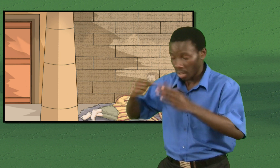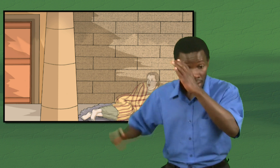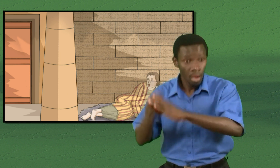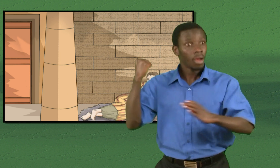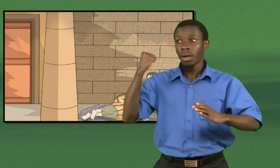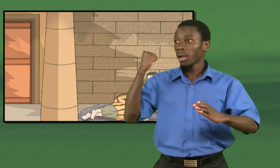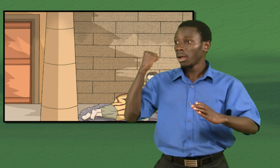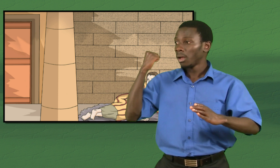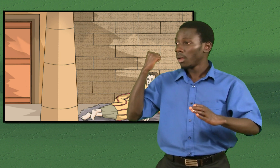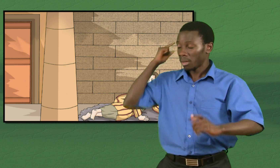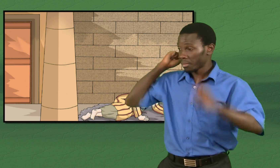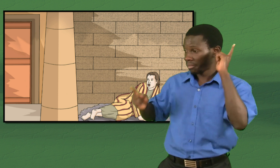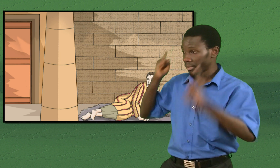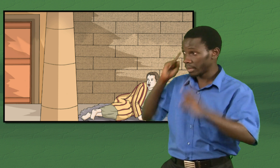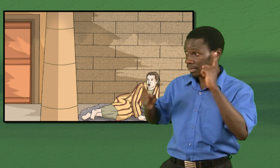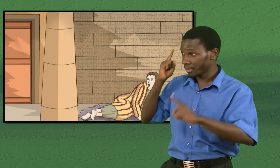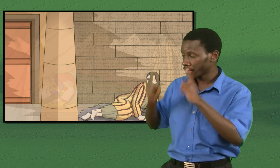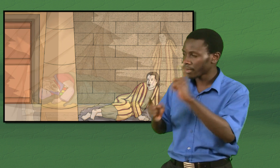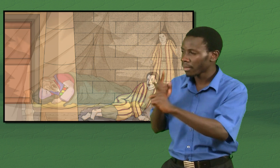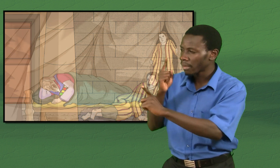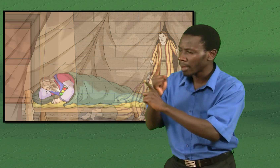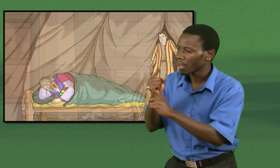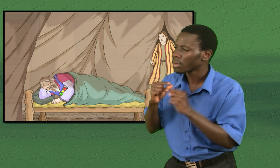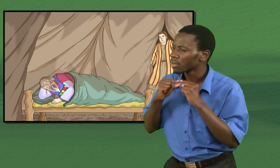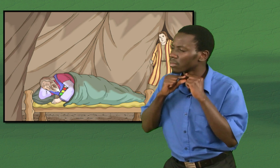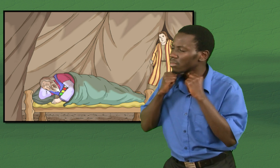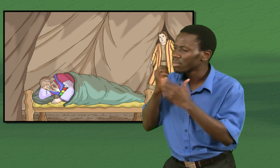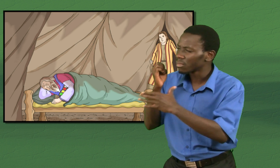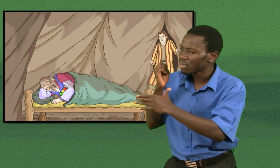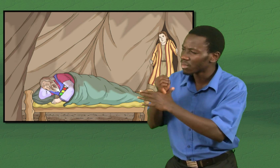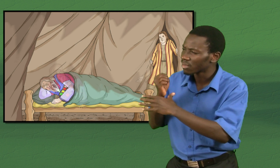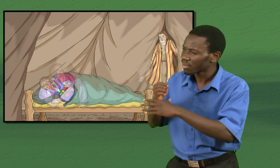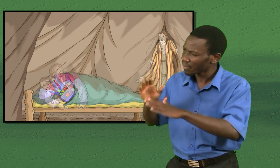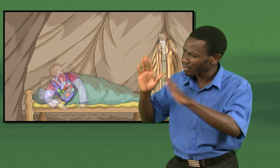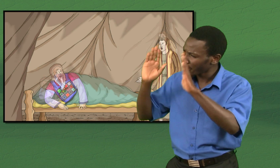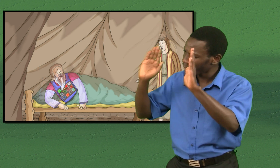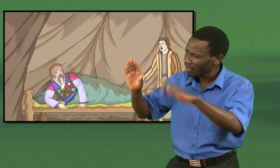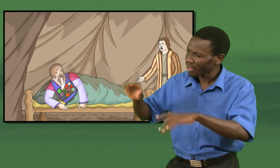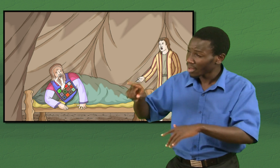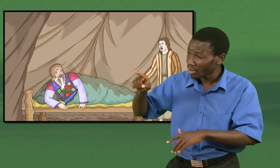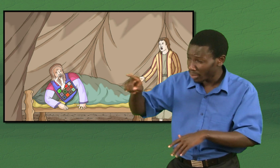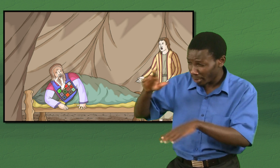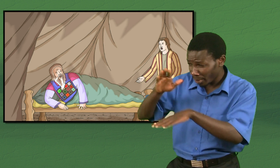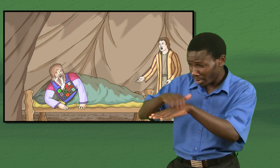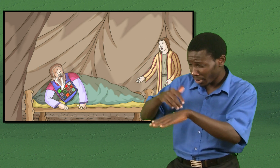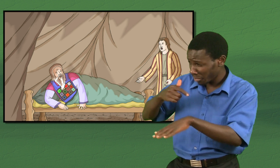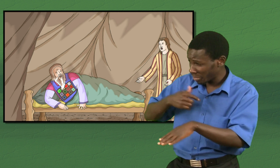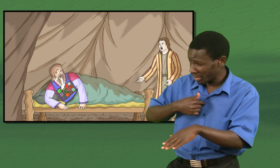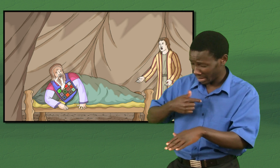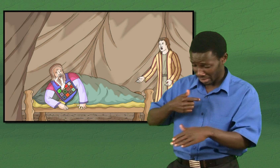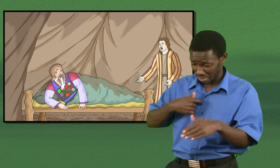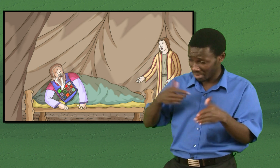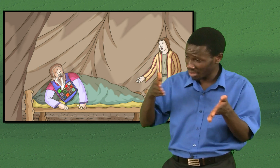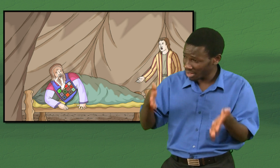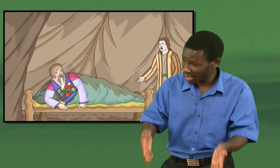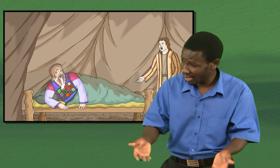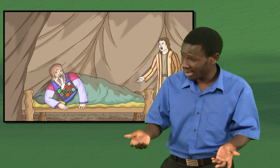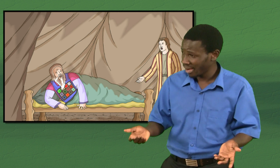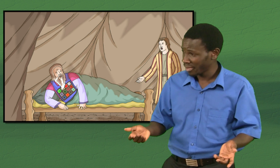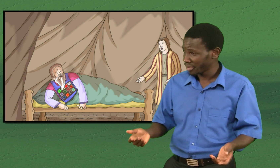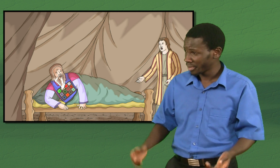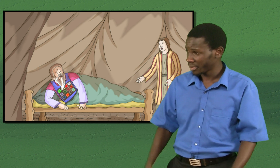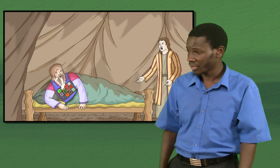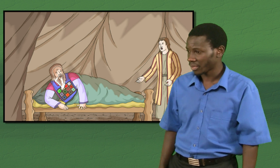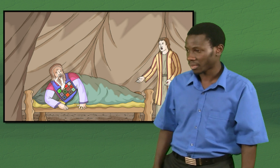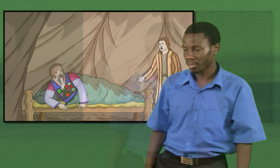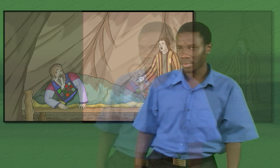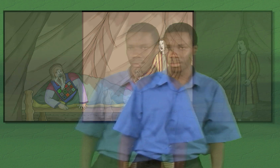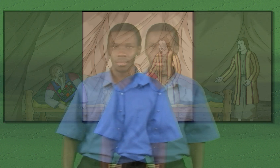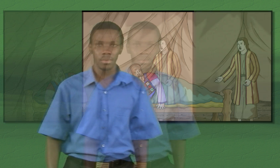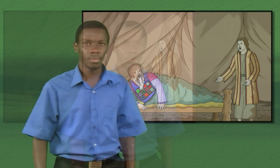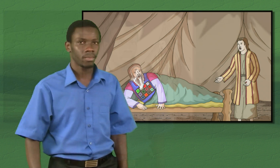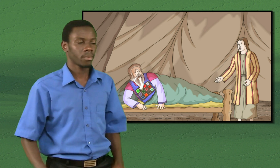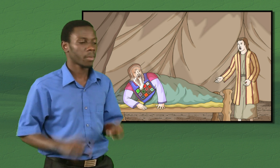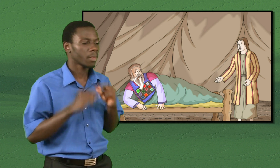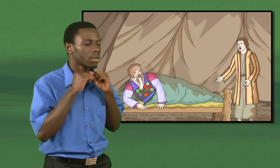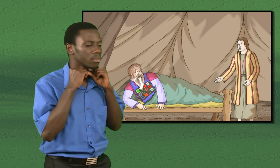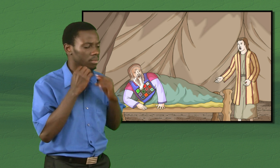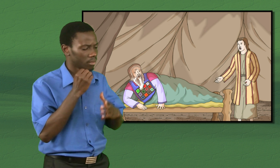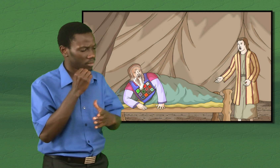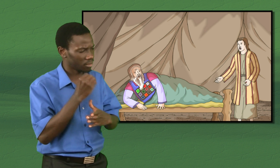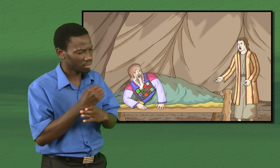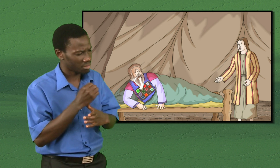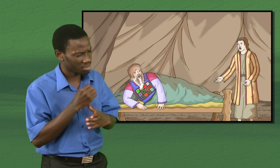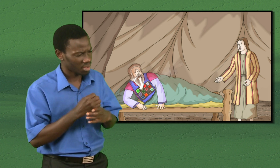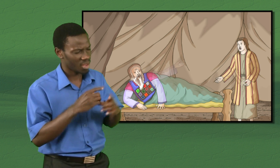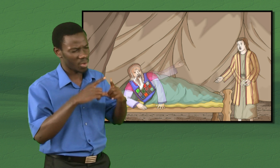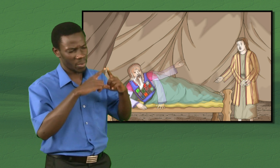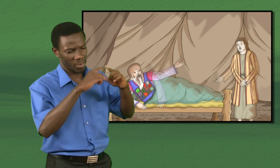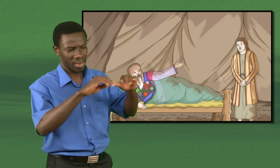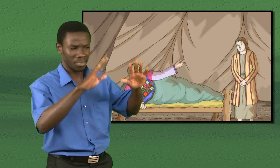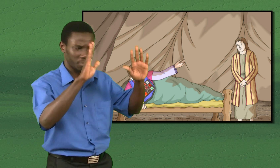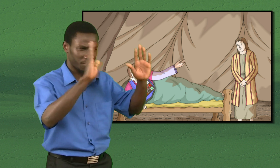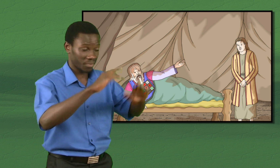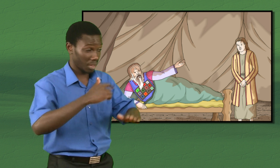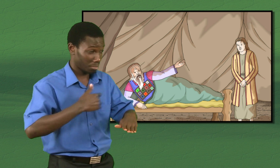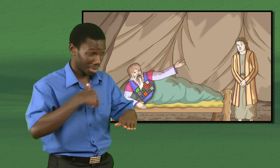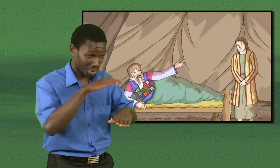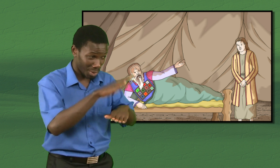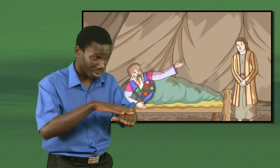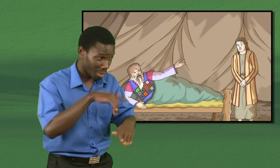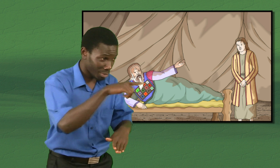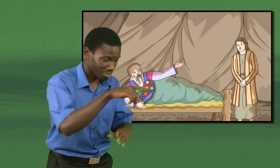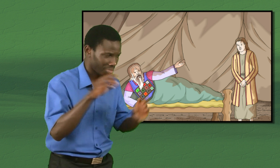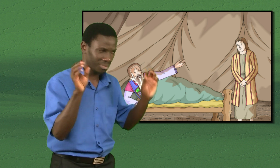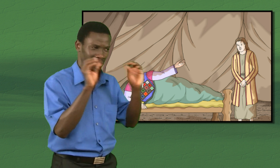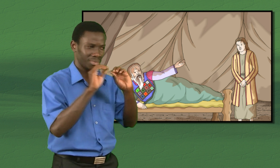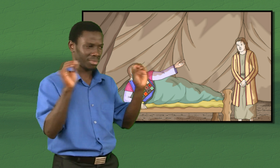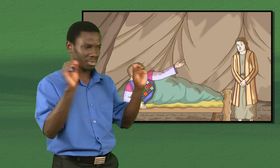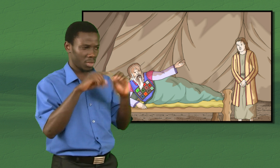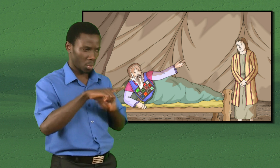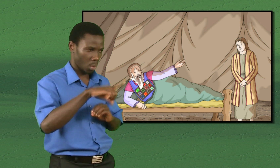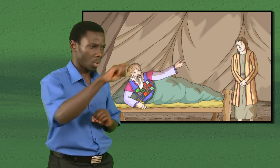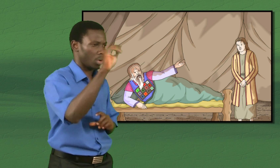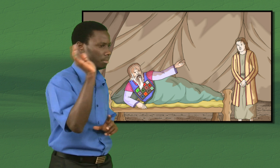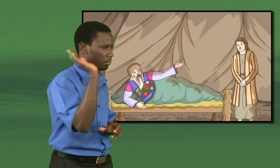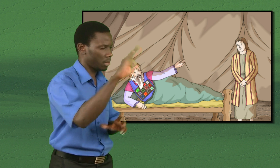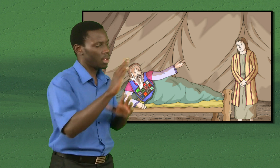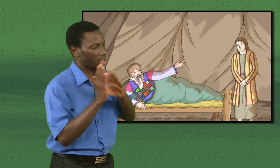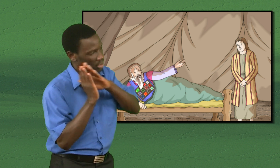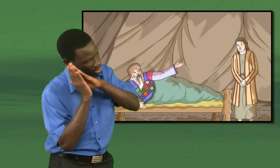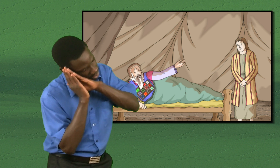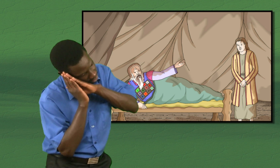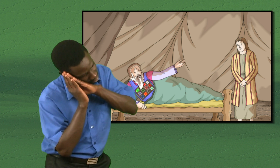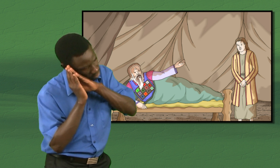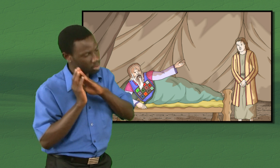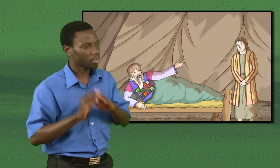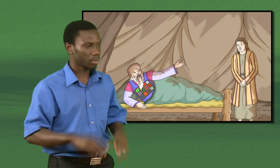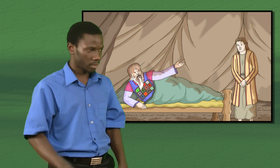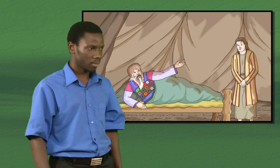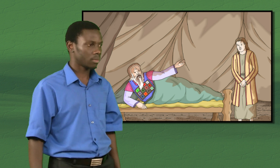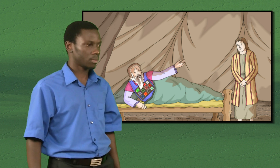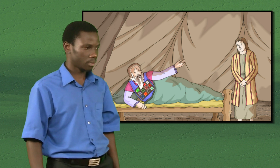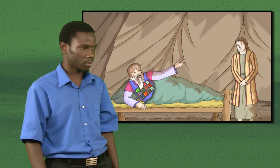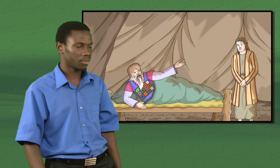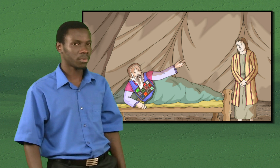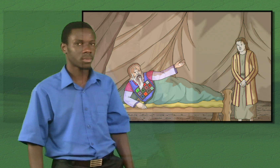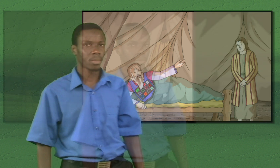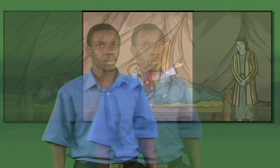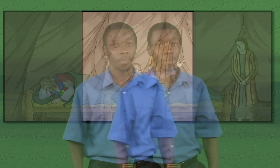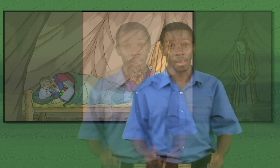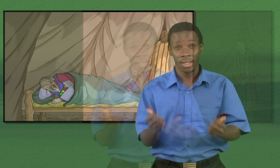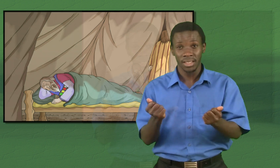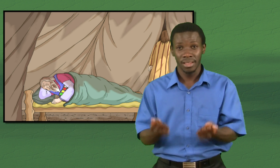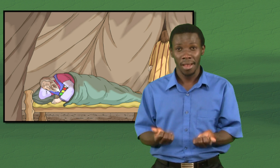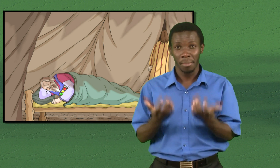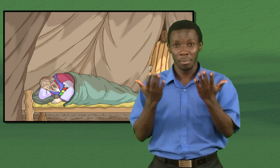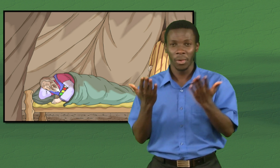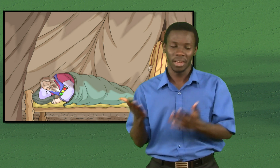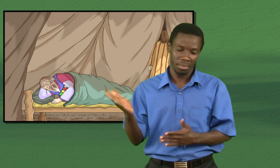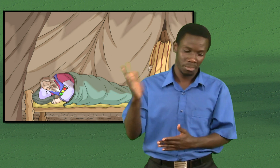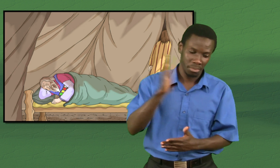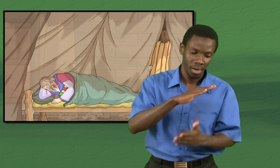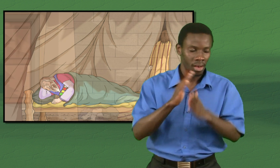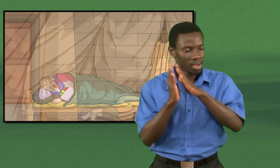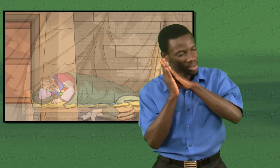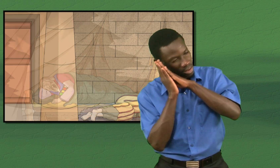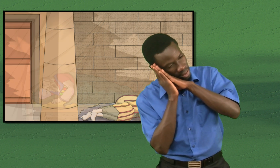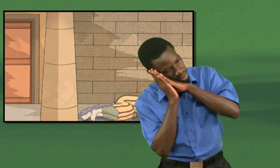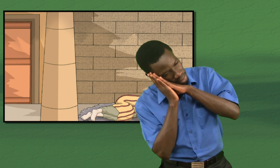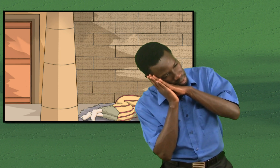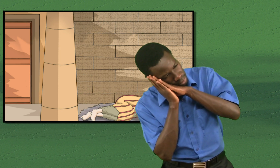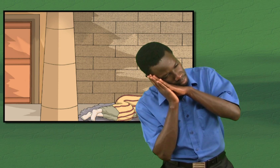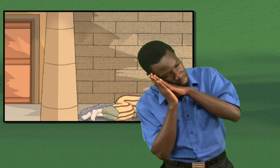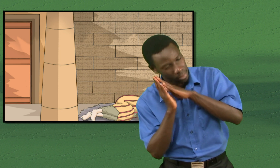He ran to Eli and said, “Here I am, for you have called me.” “I did not call,” Eli replied. “Go back and lie down.”